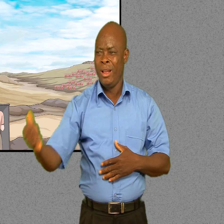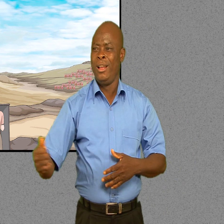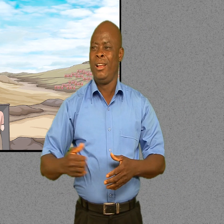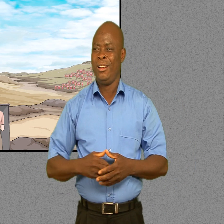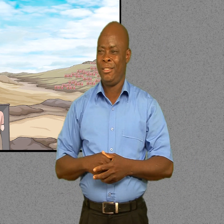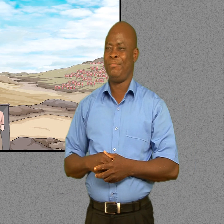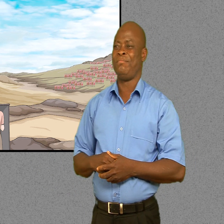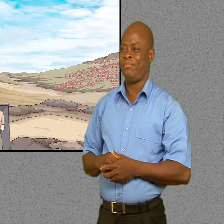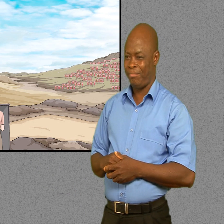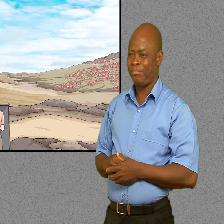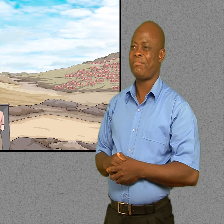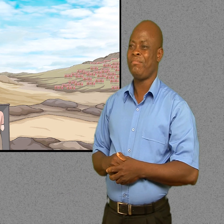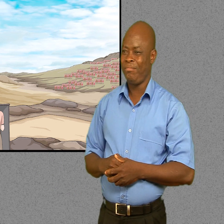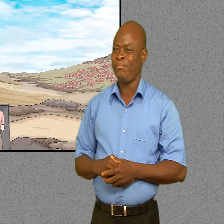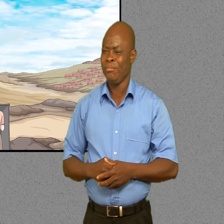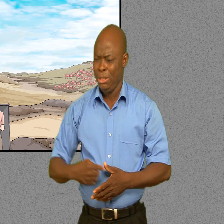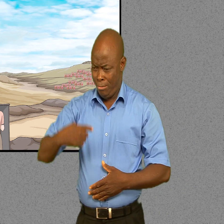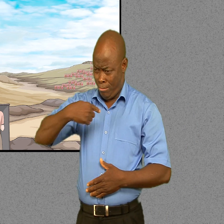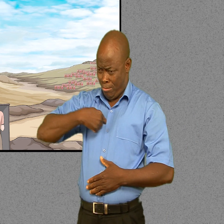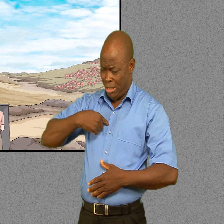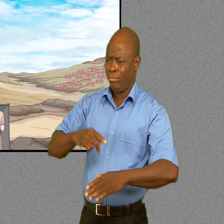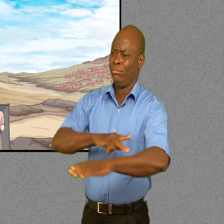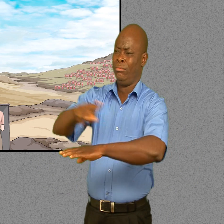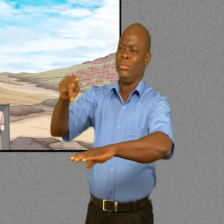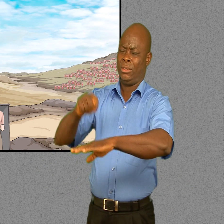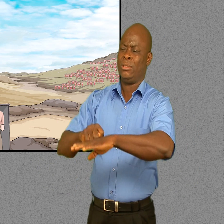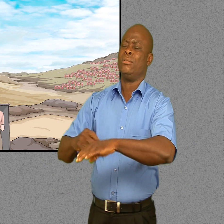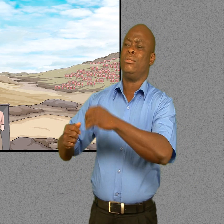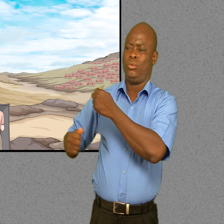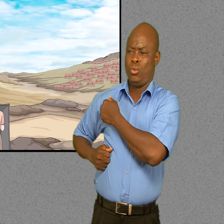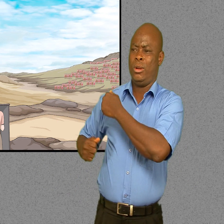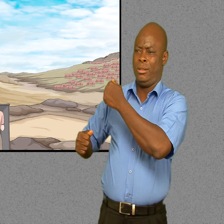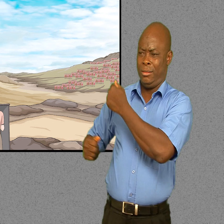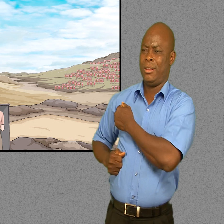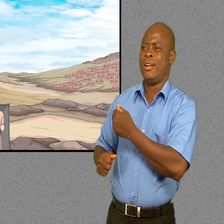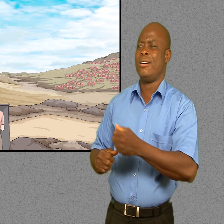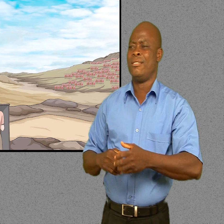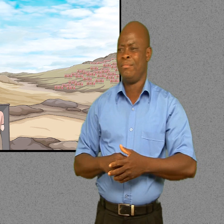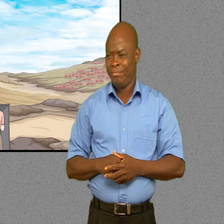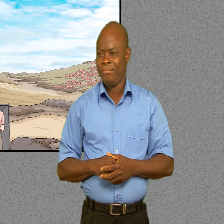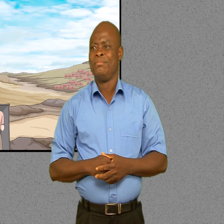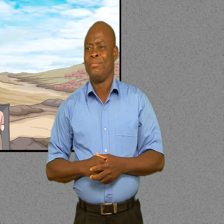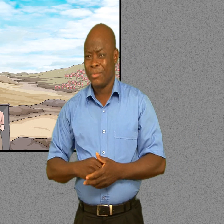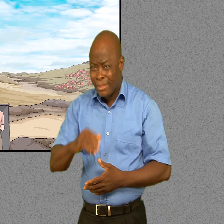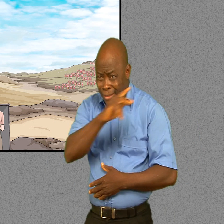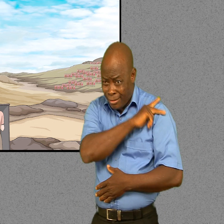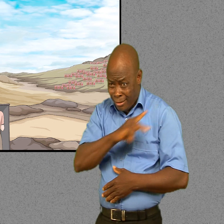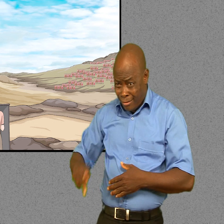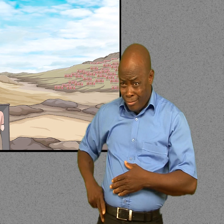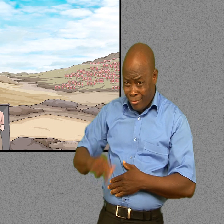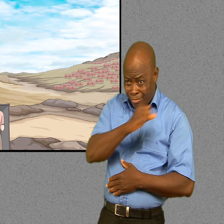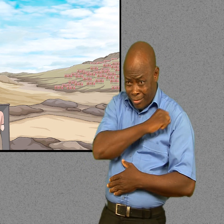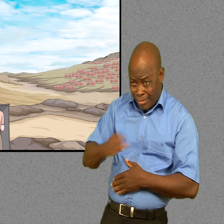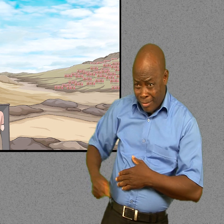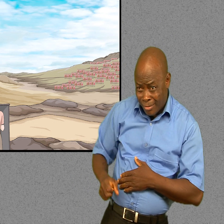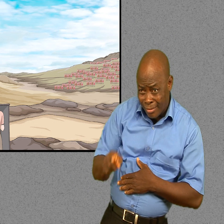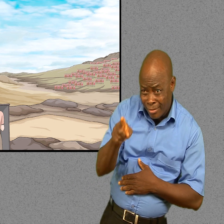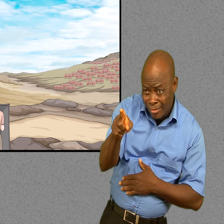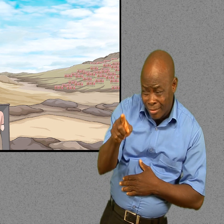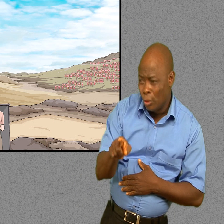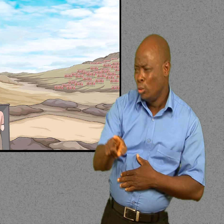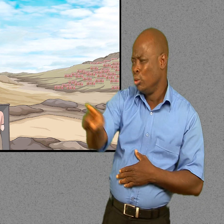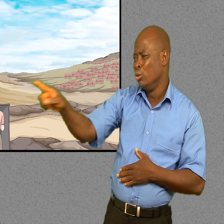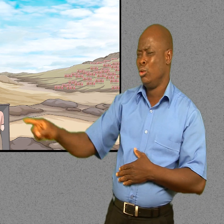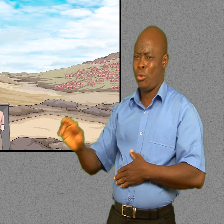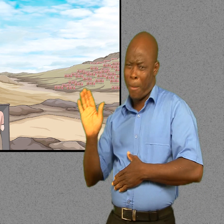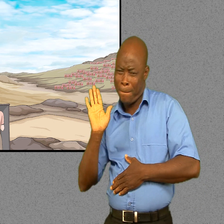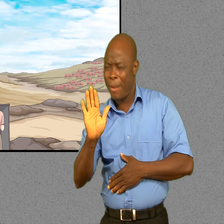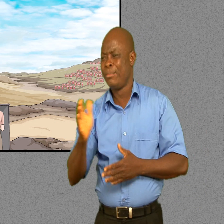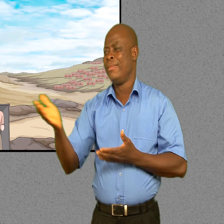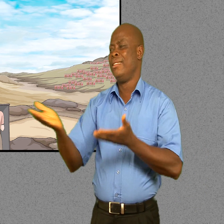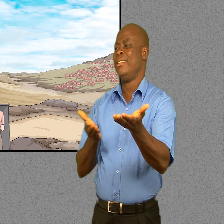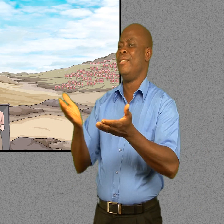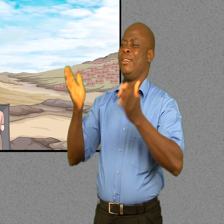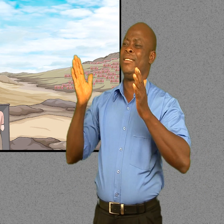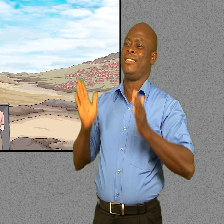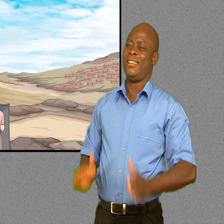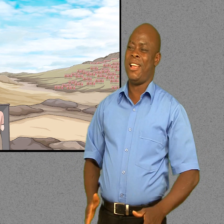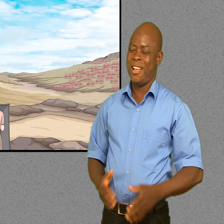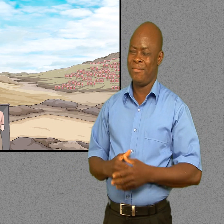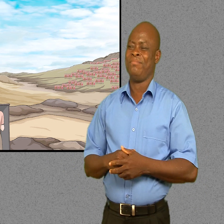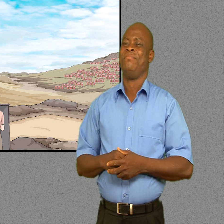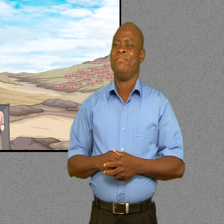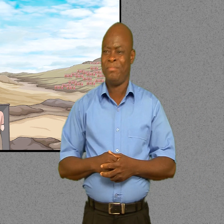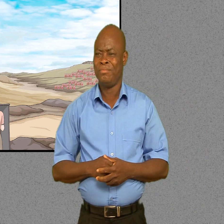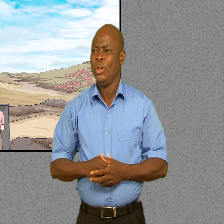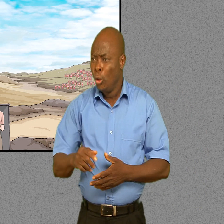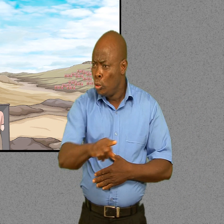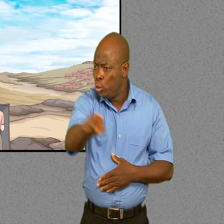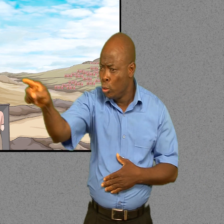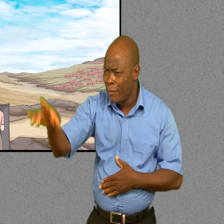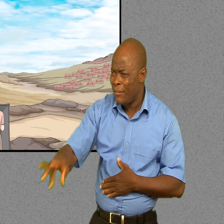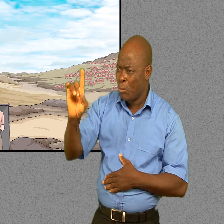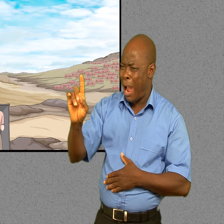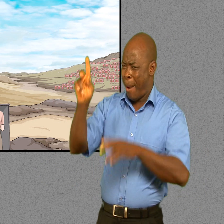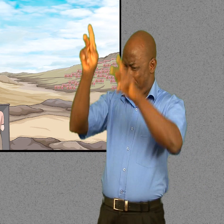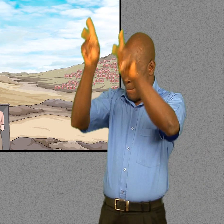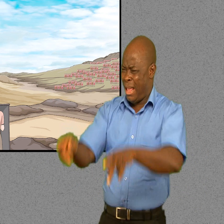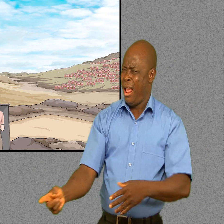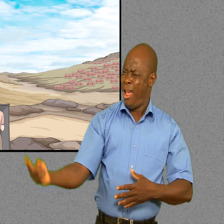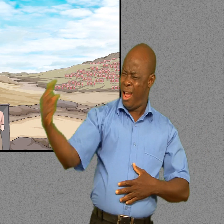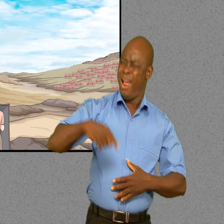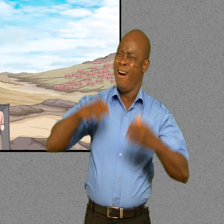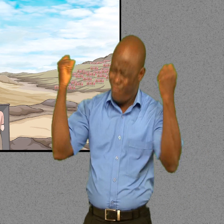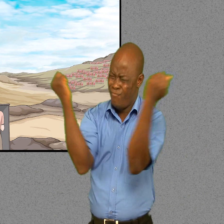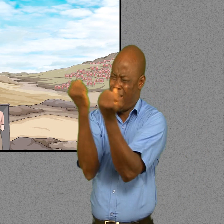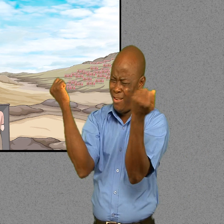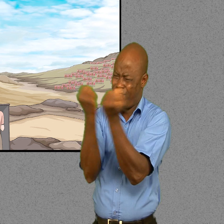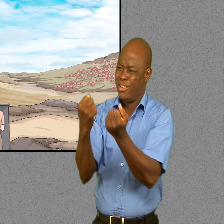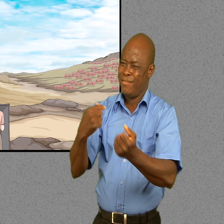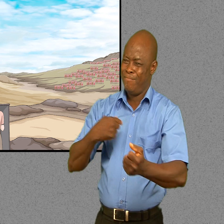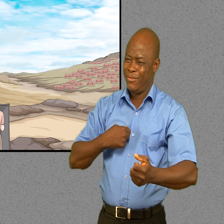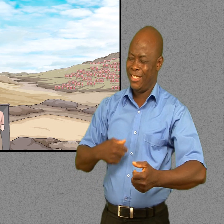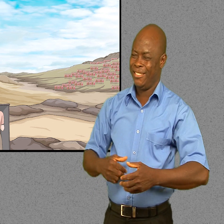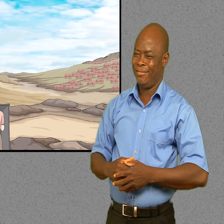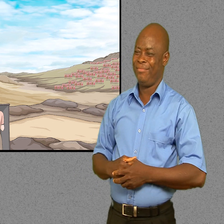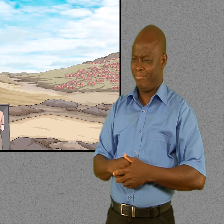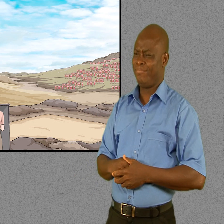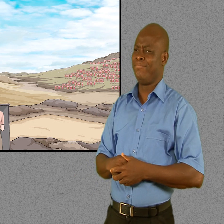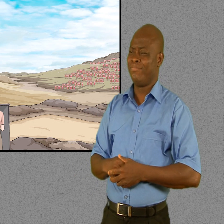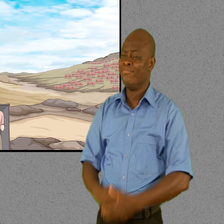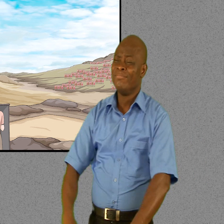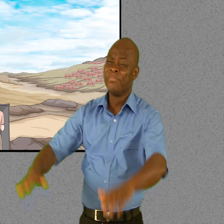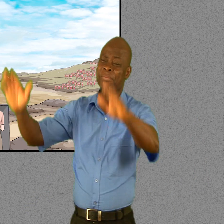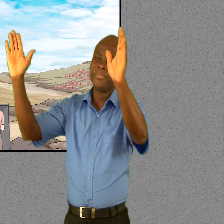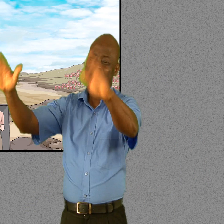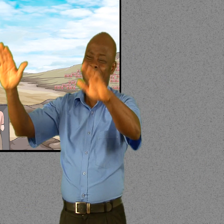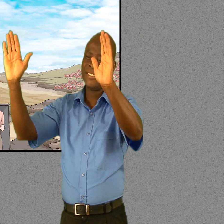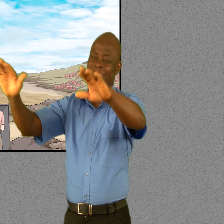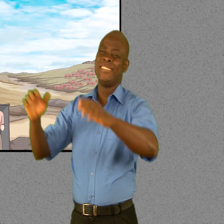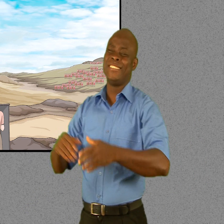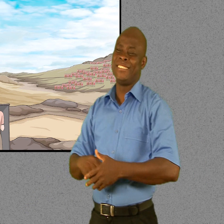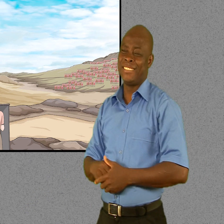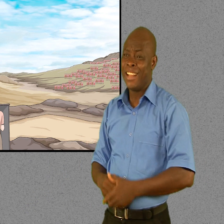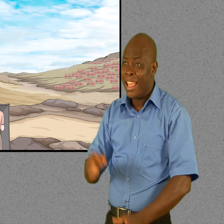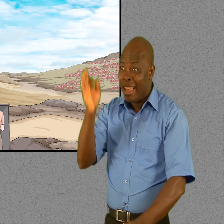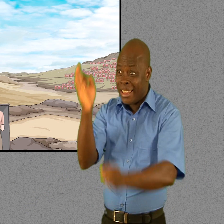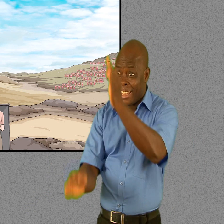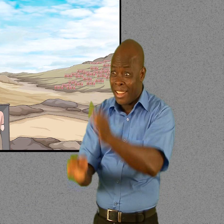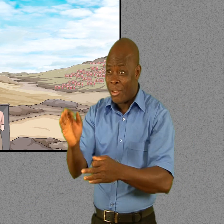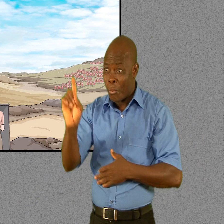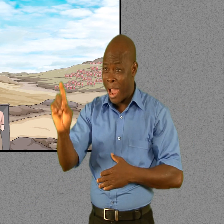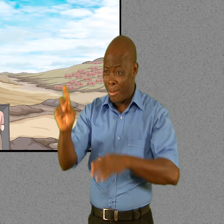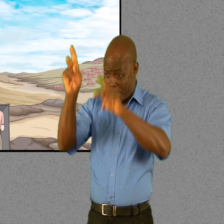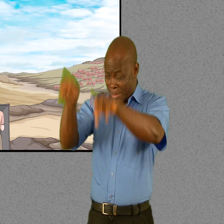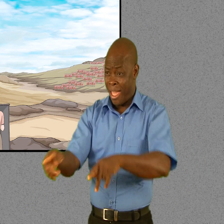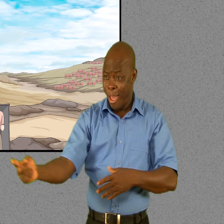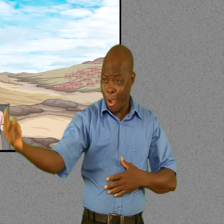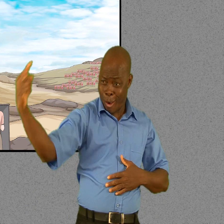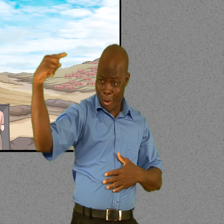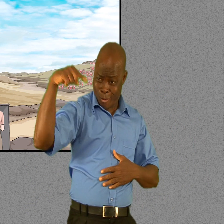Am I not a Philistine, and are you not servants of Saul?